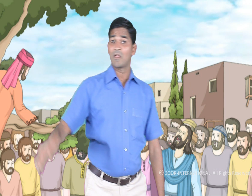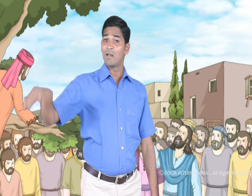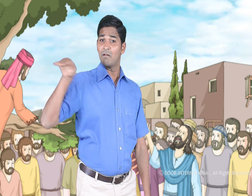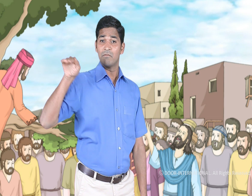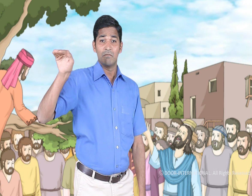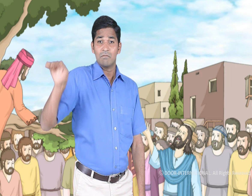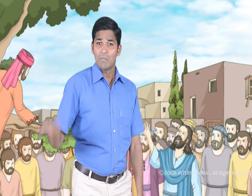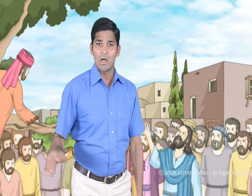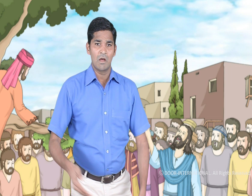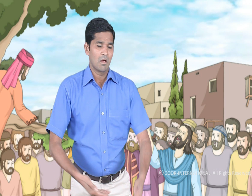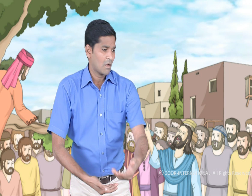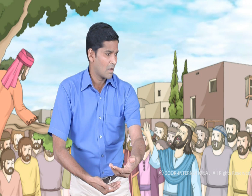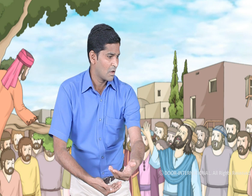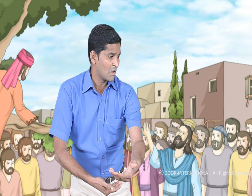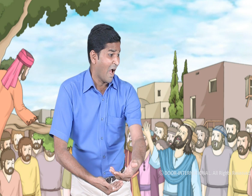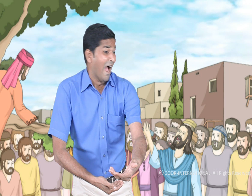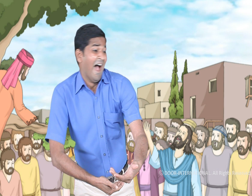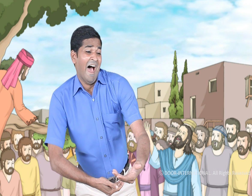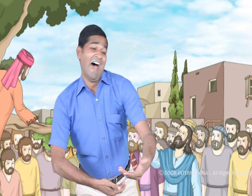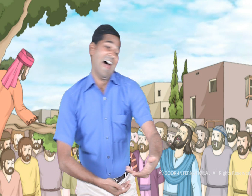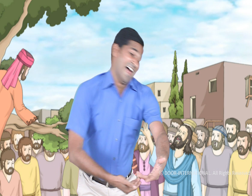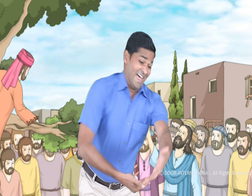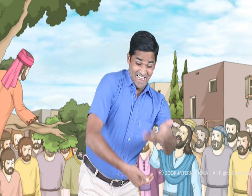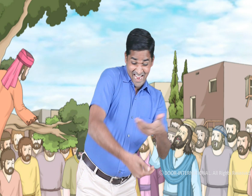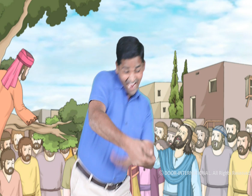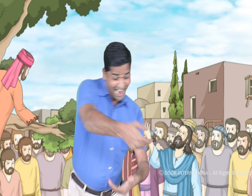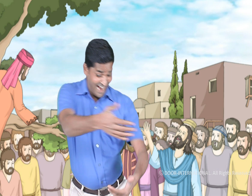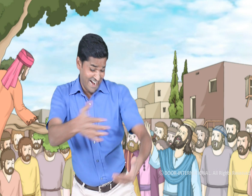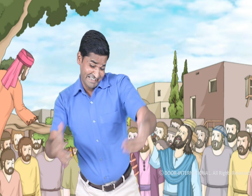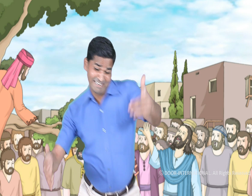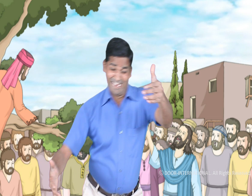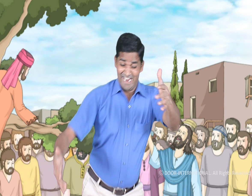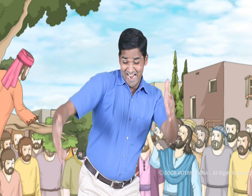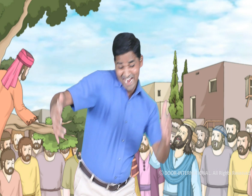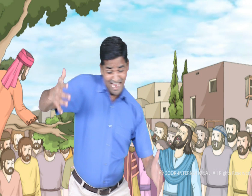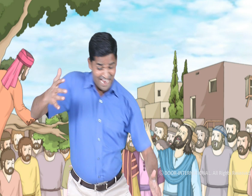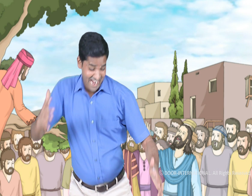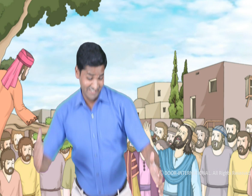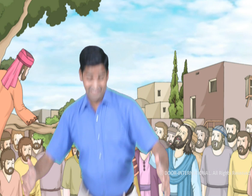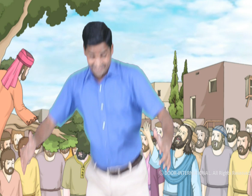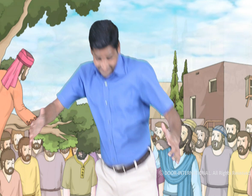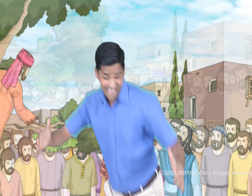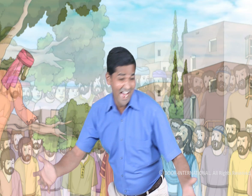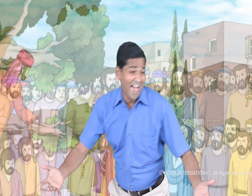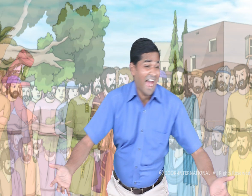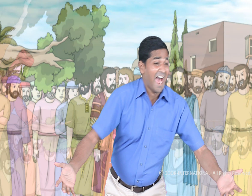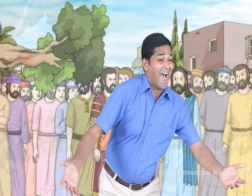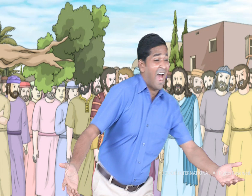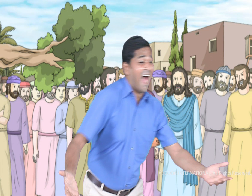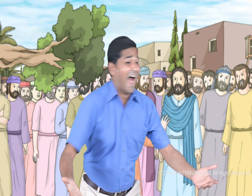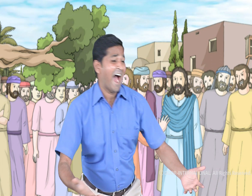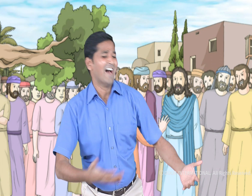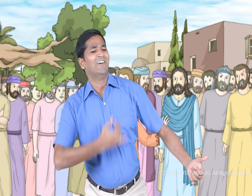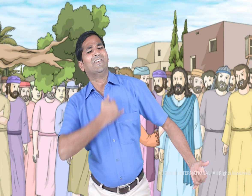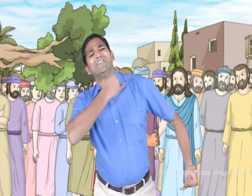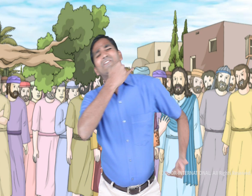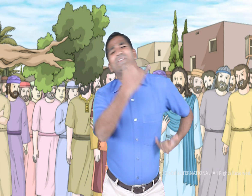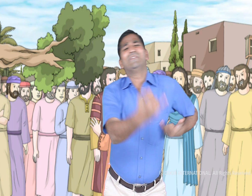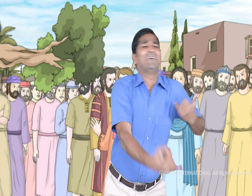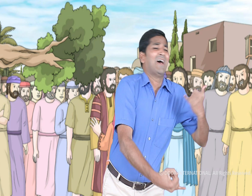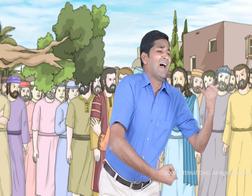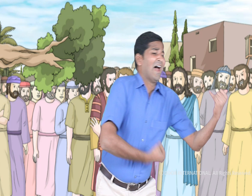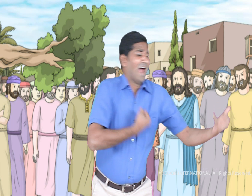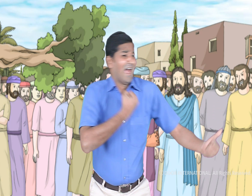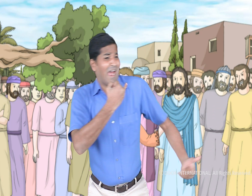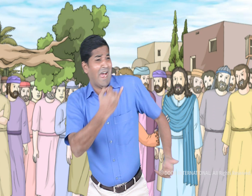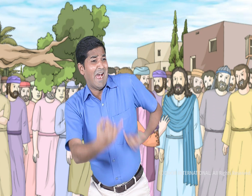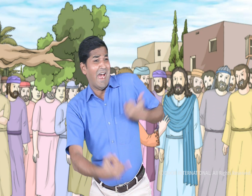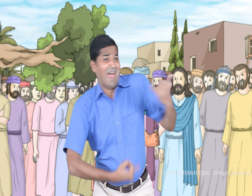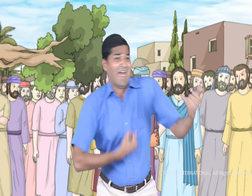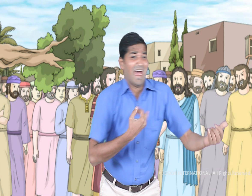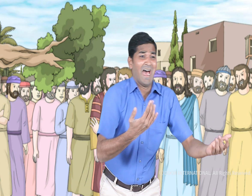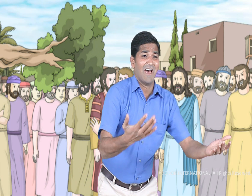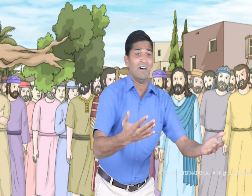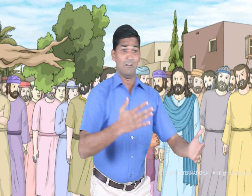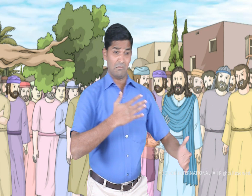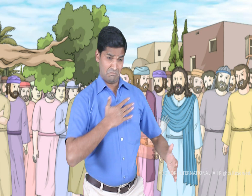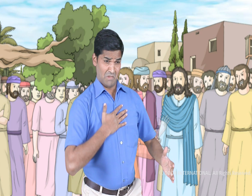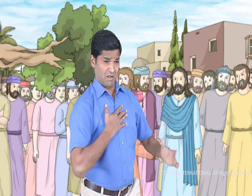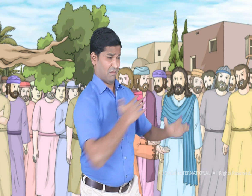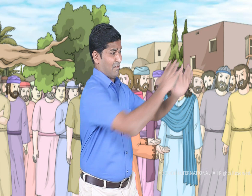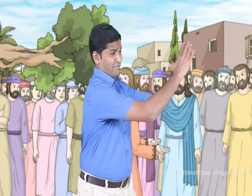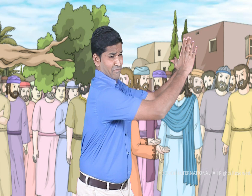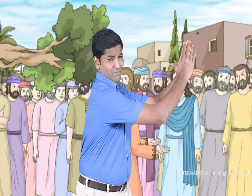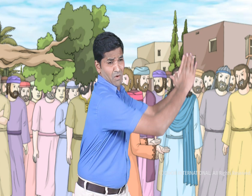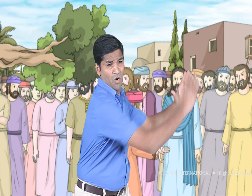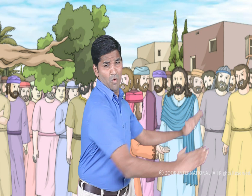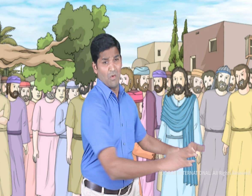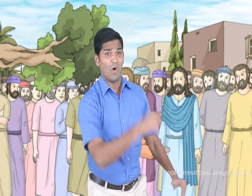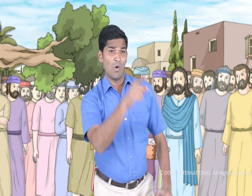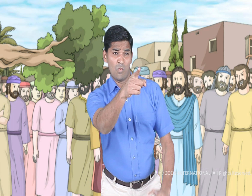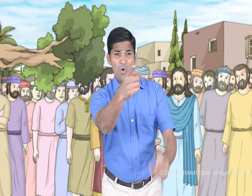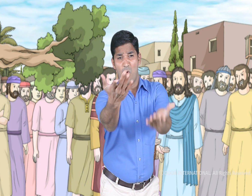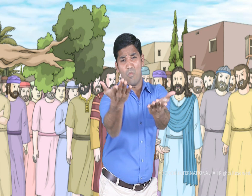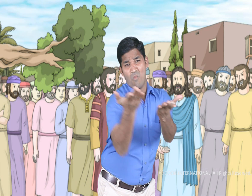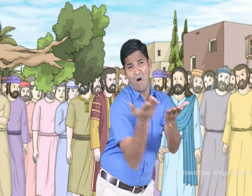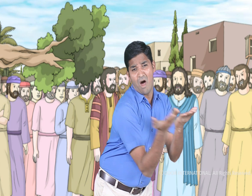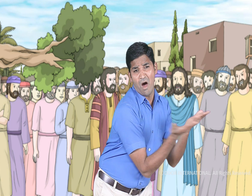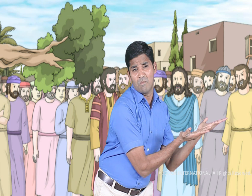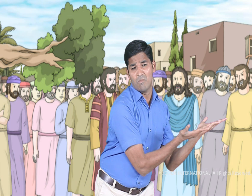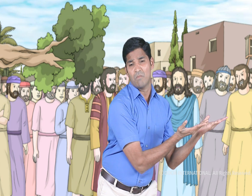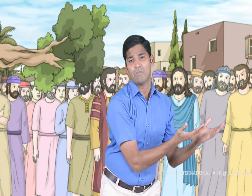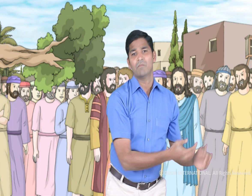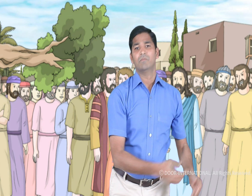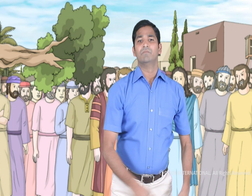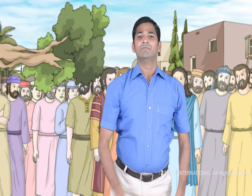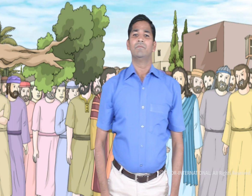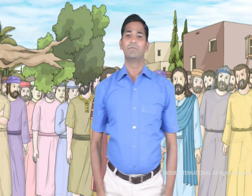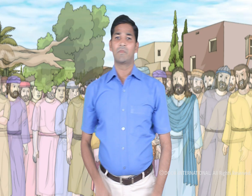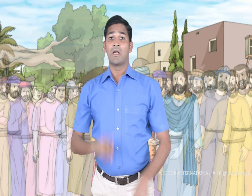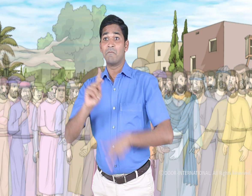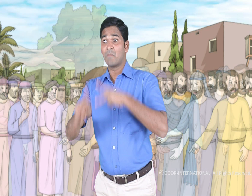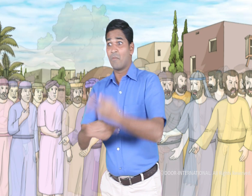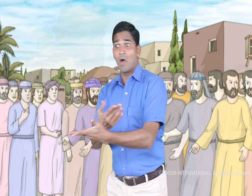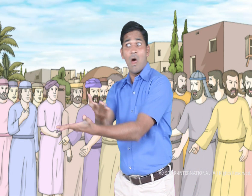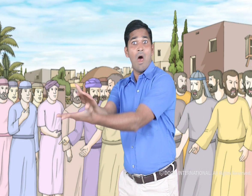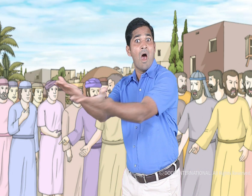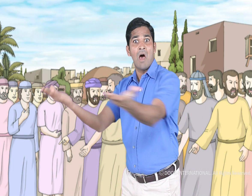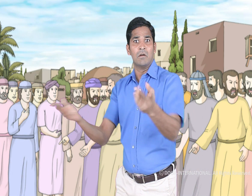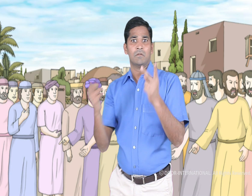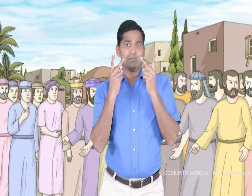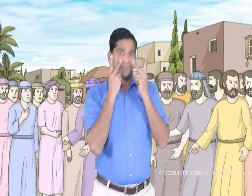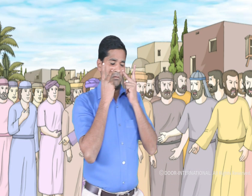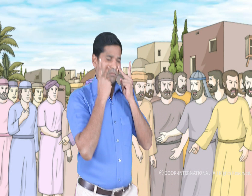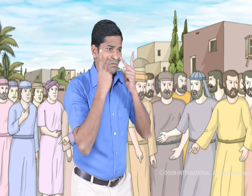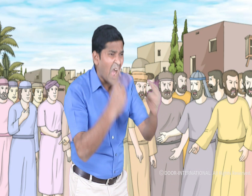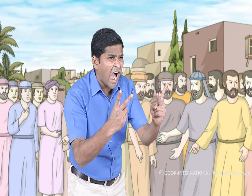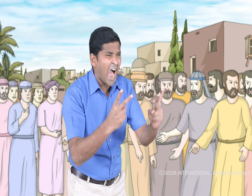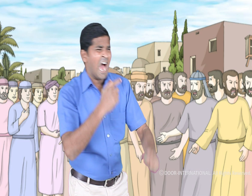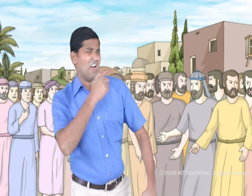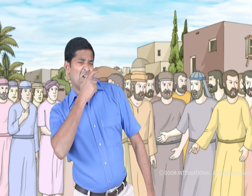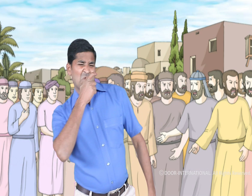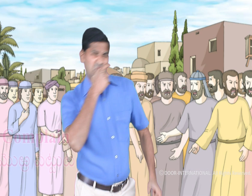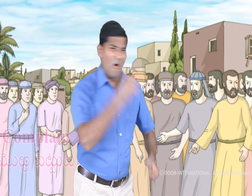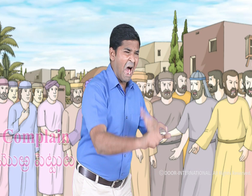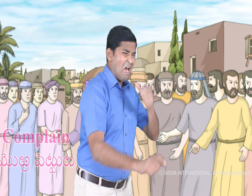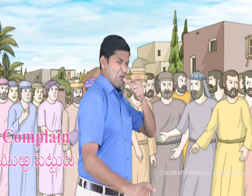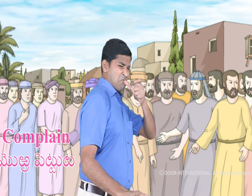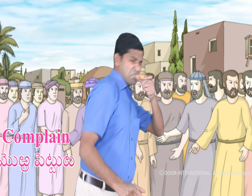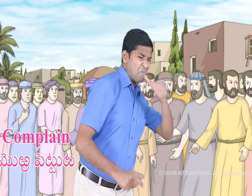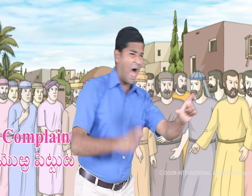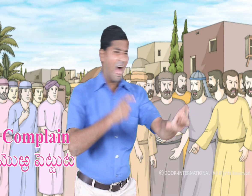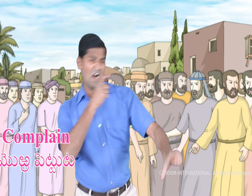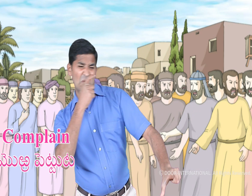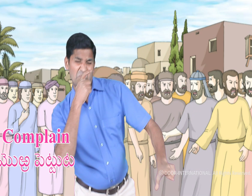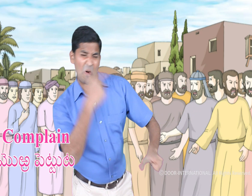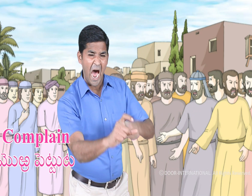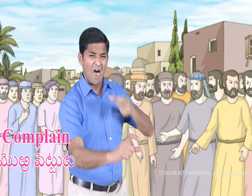So Zacchaeus hurried down and welcomed Him joyfully.